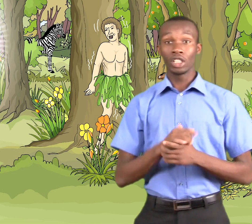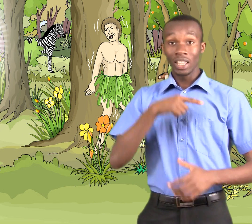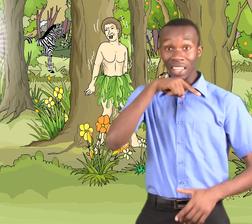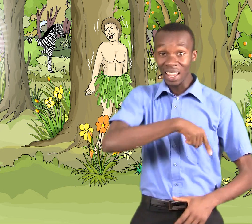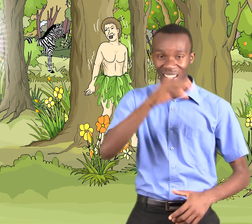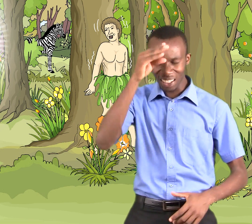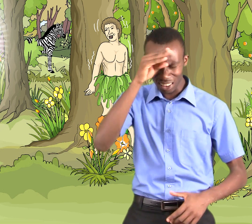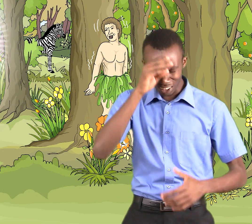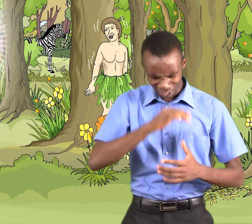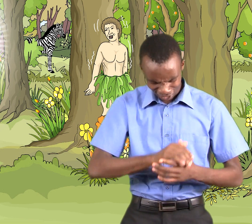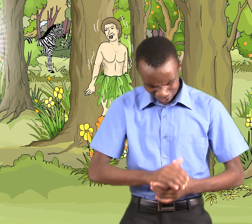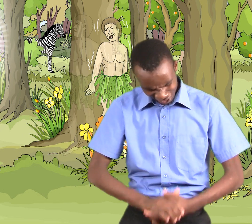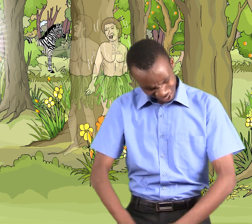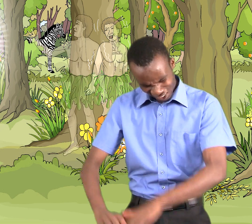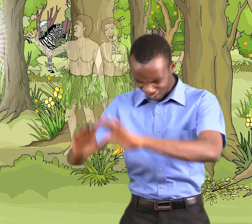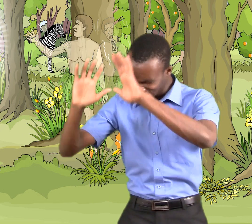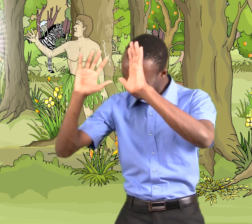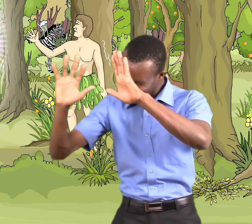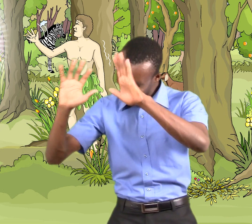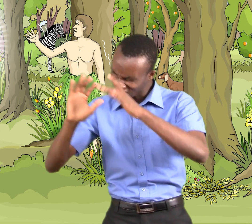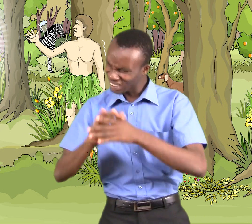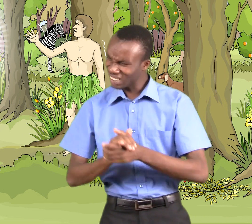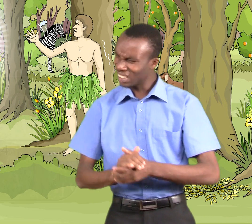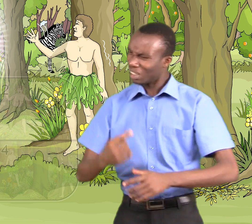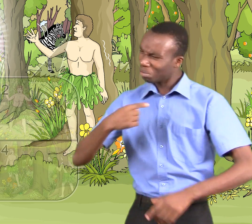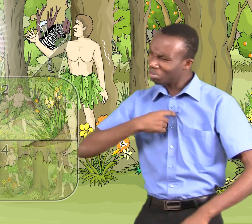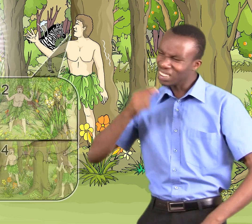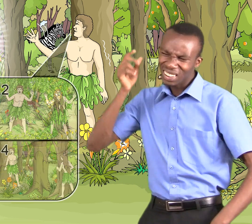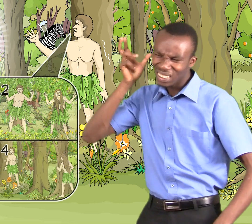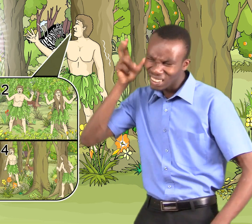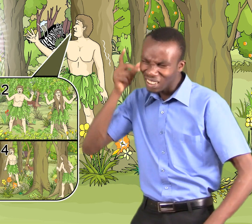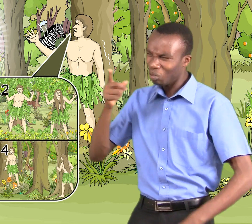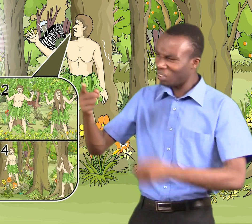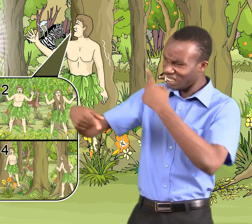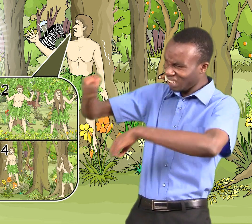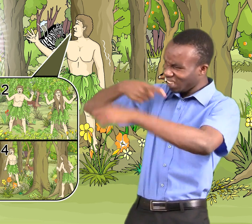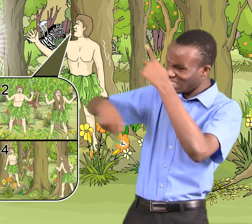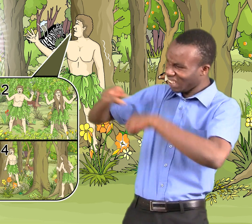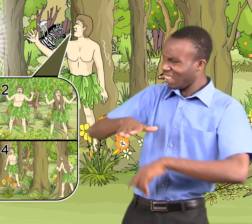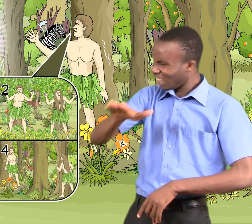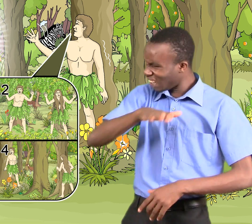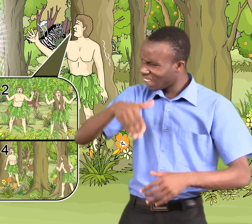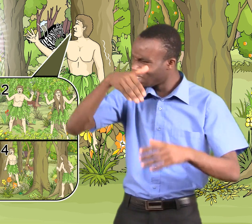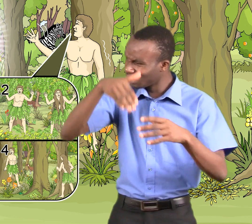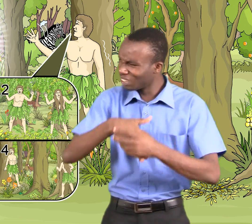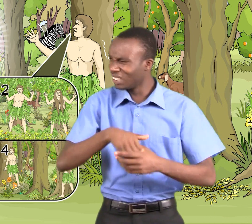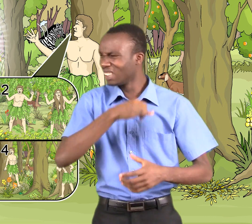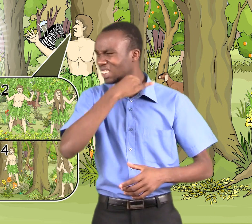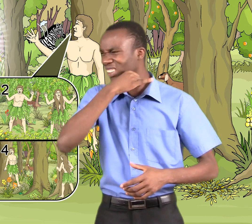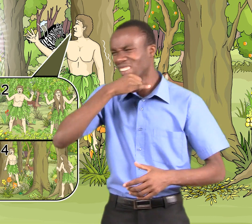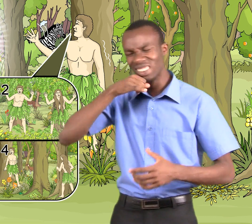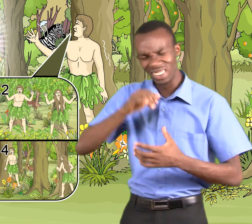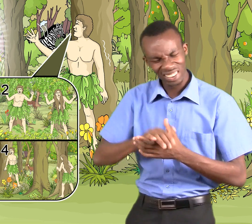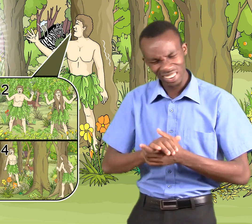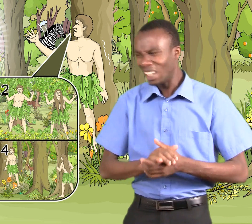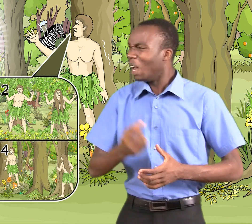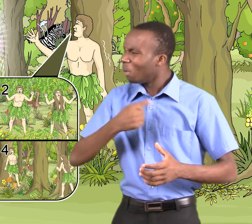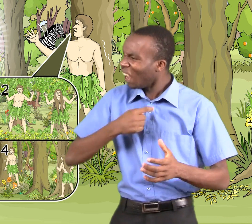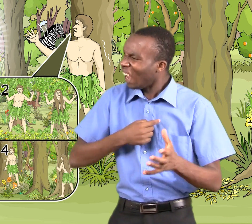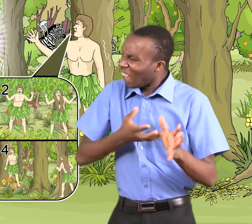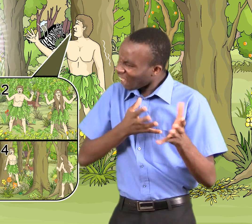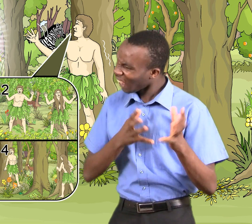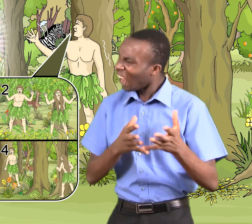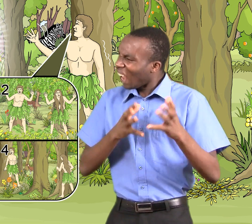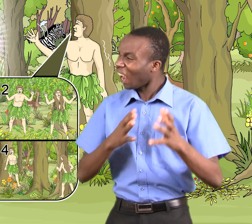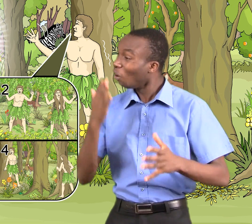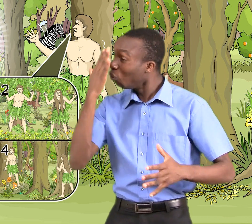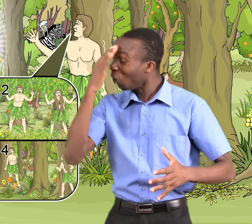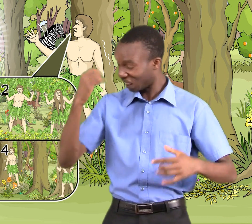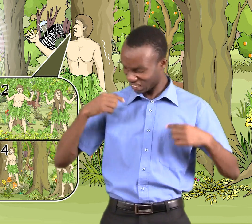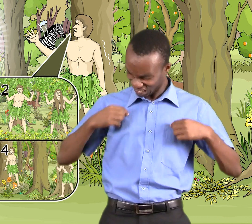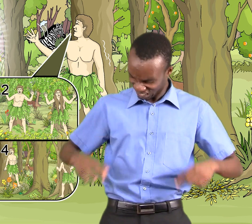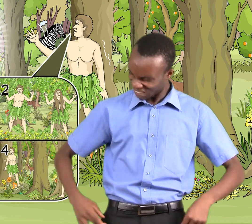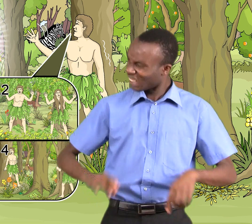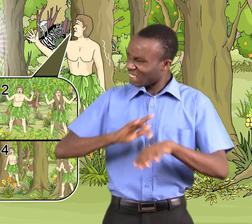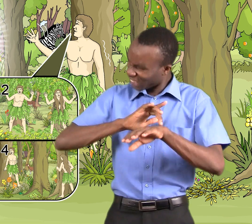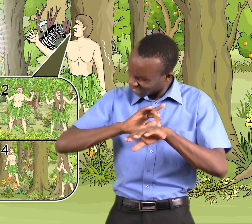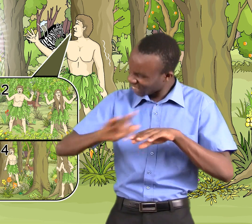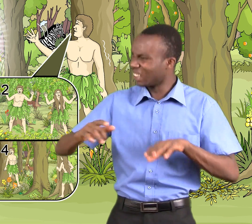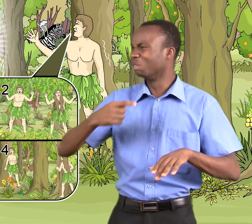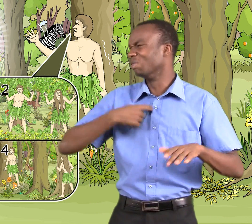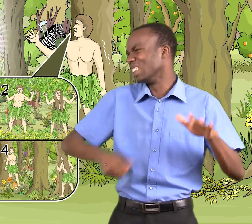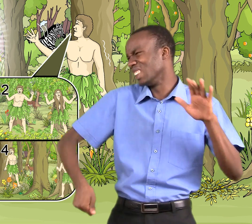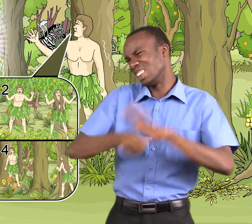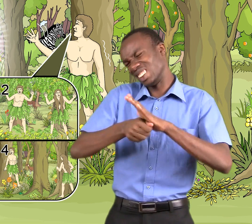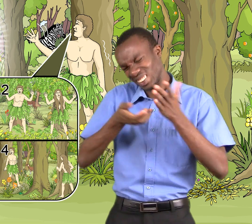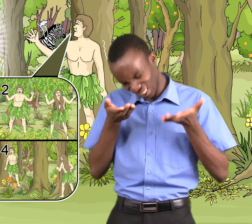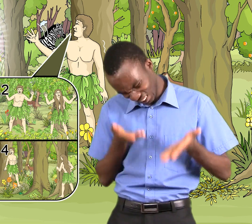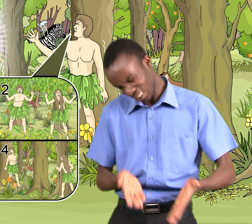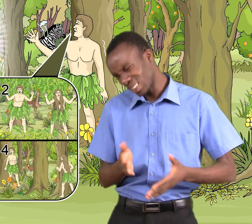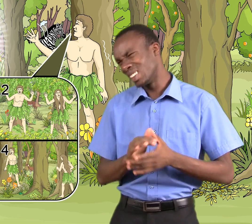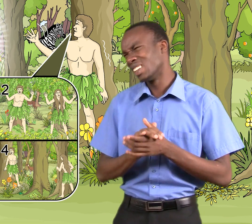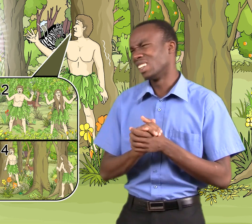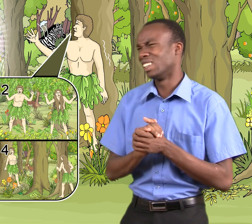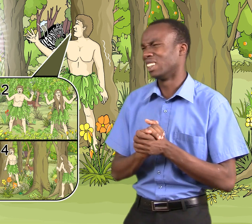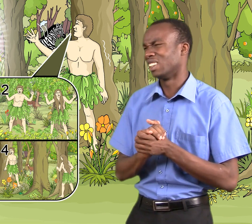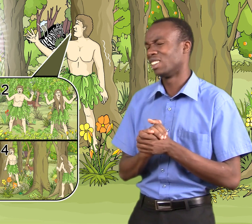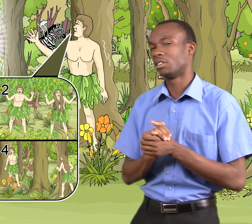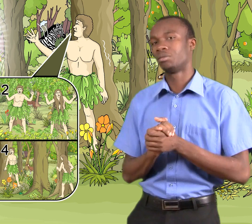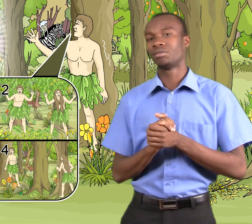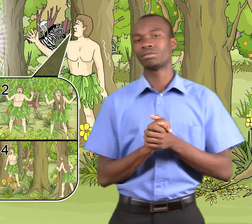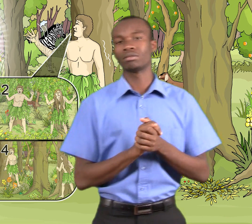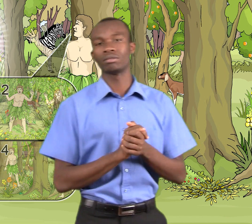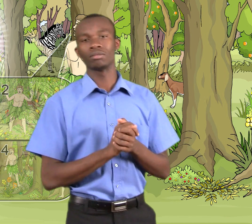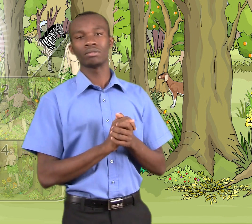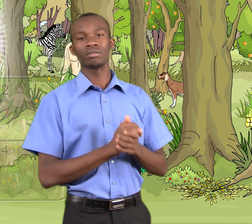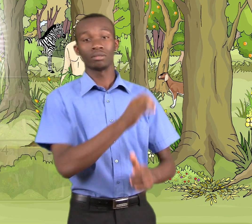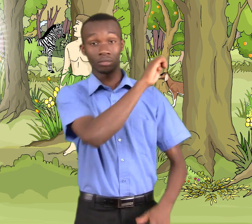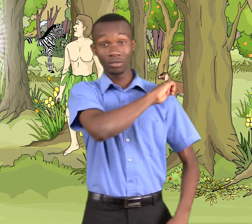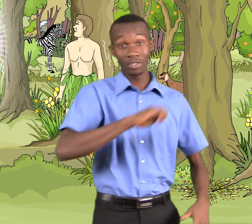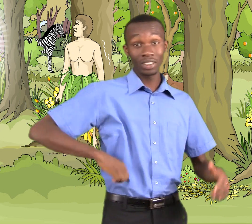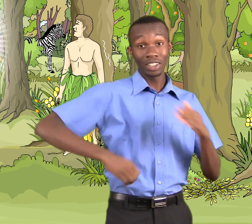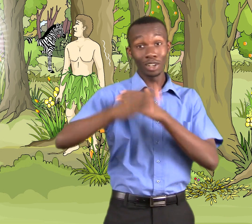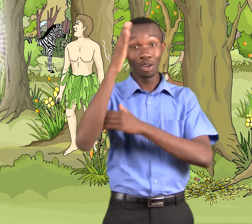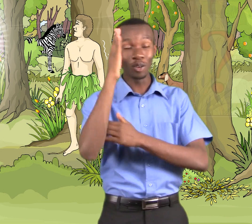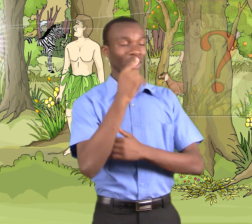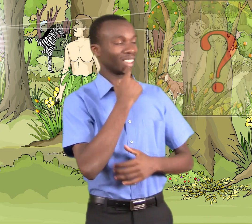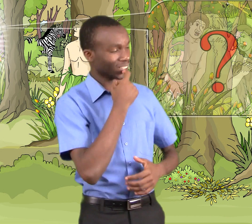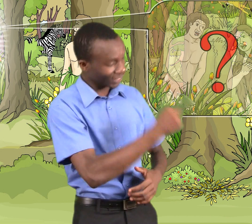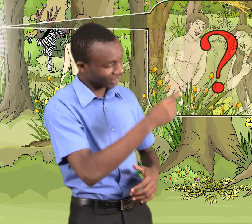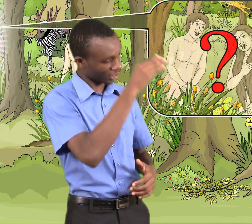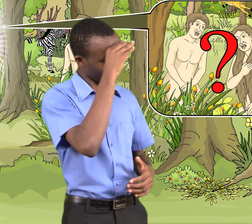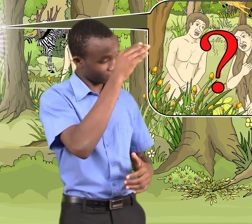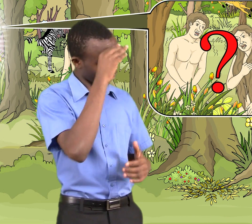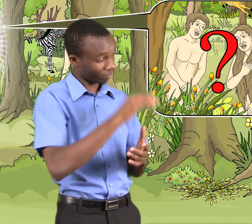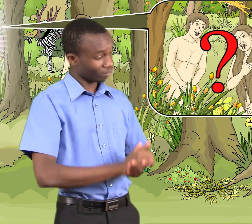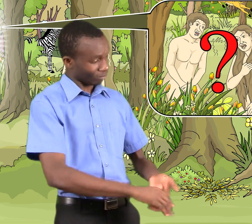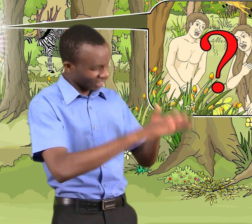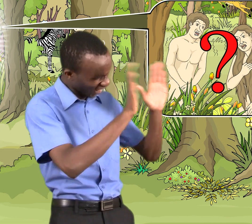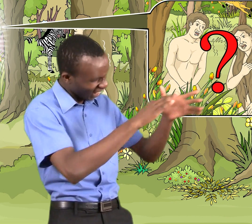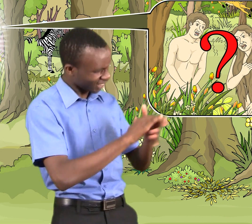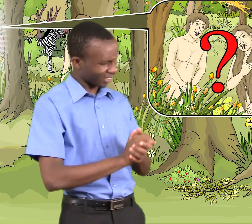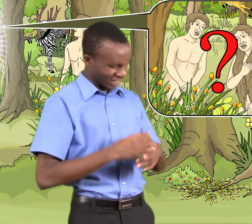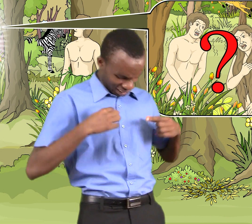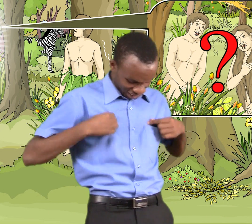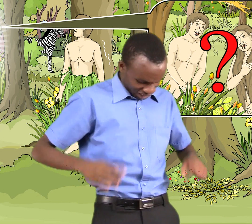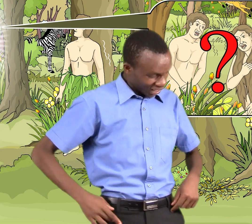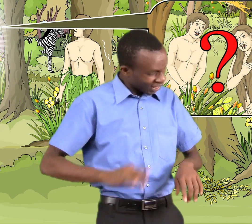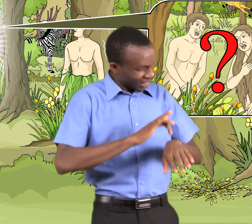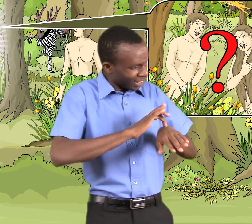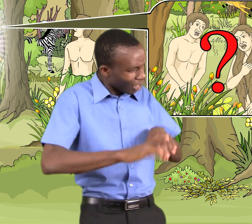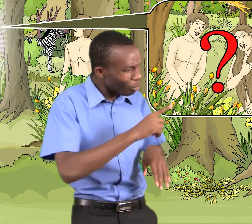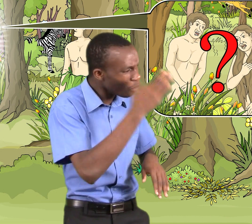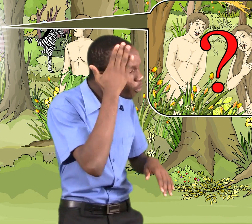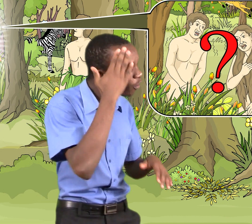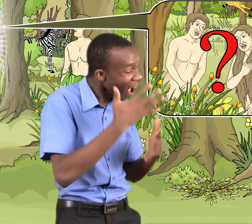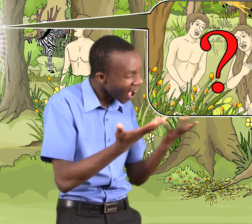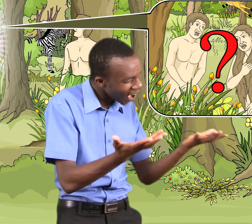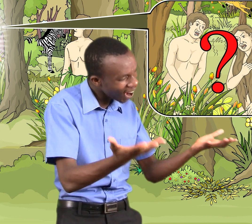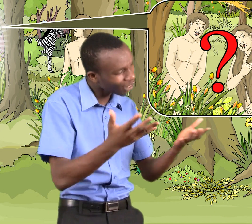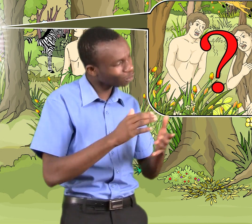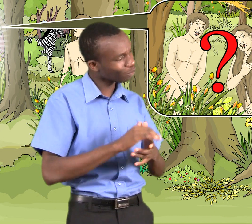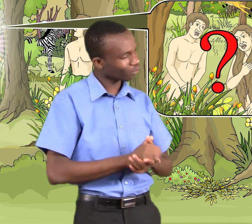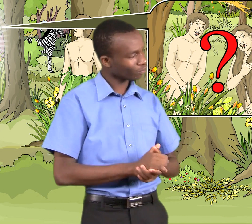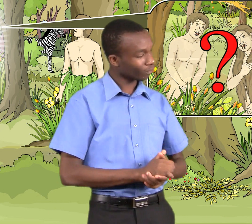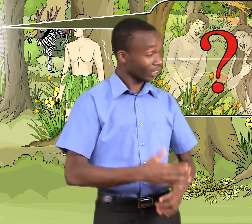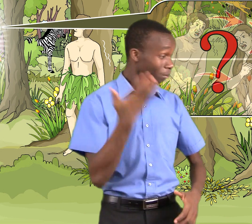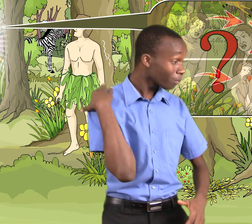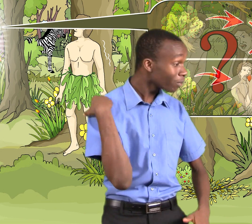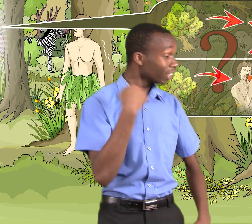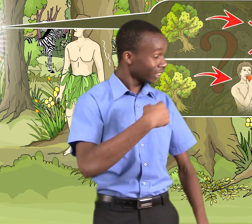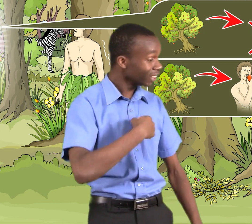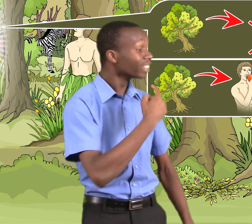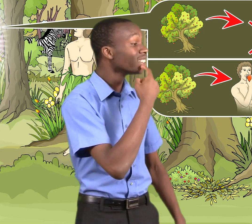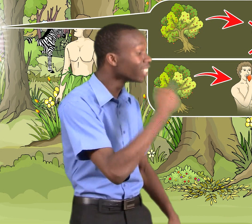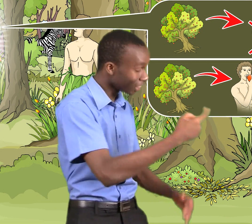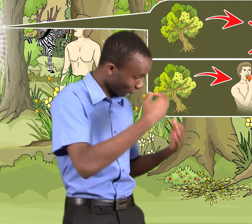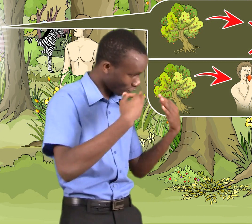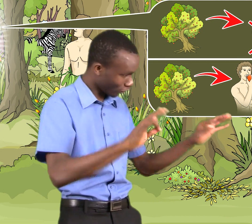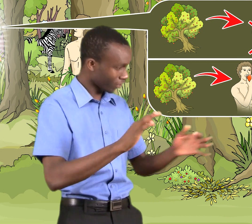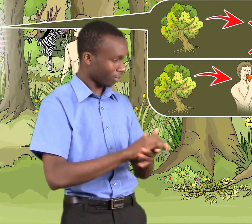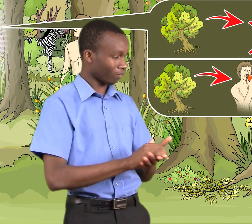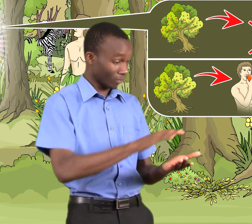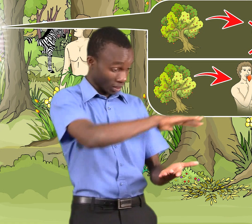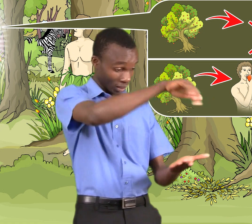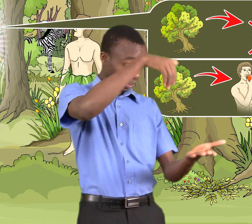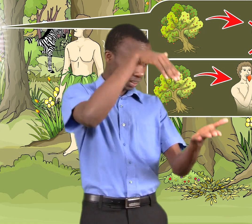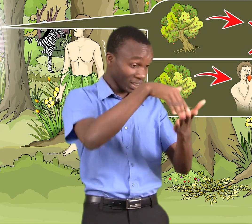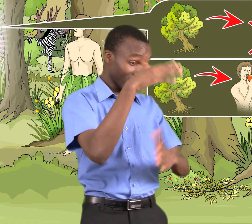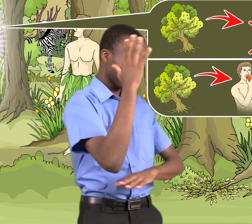“I heard Your voice in the garden,” he replied, “and I was afraid because I was naked; so I hid myself.” “Who told you that you were naked?” asked the LORD God.